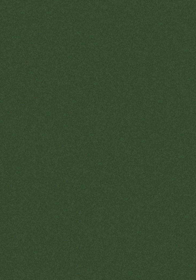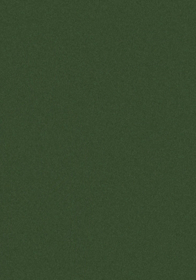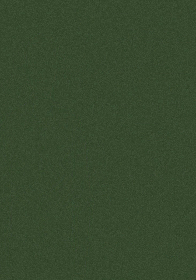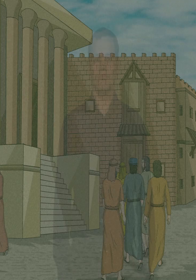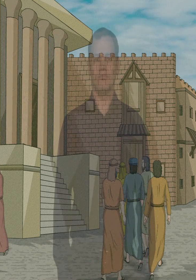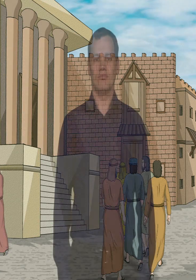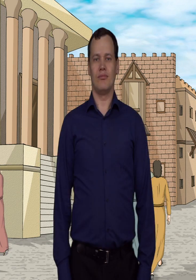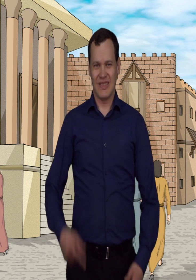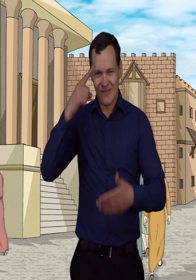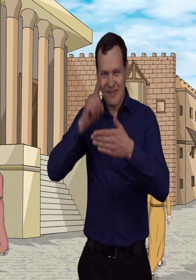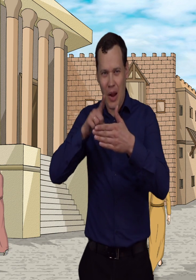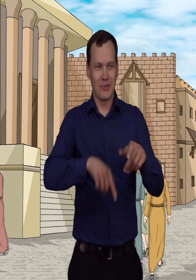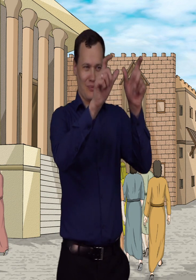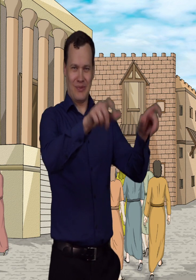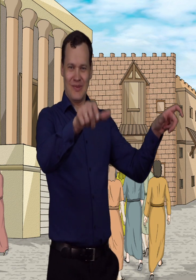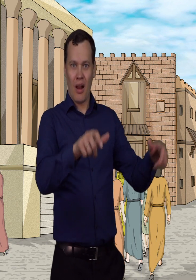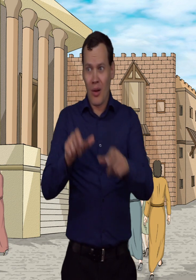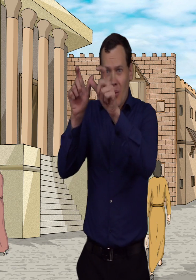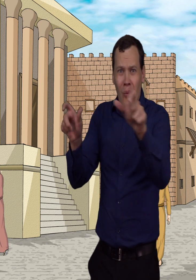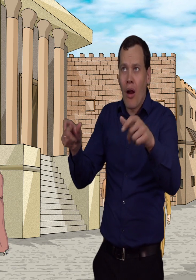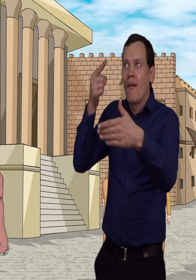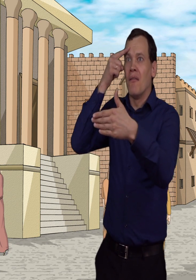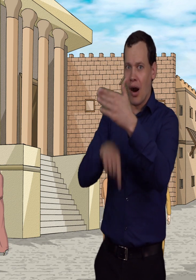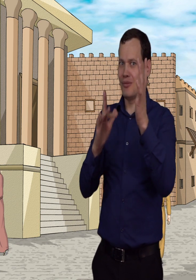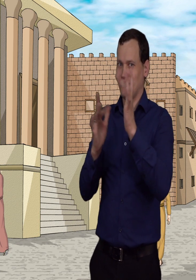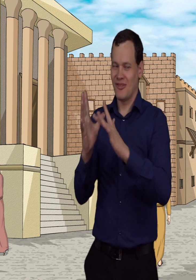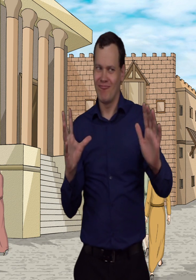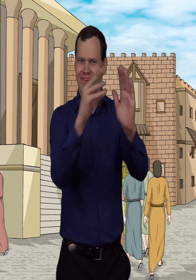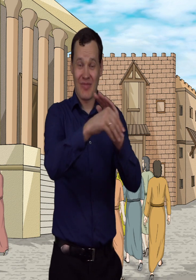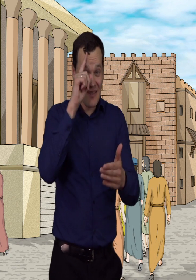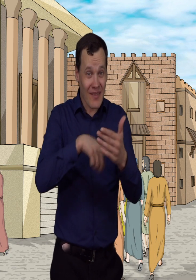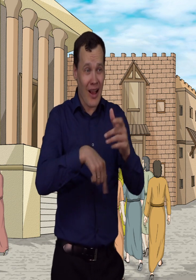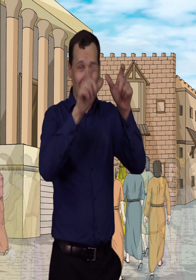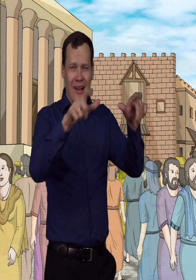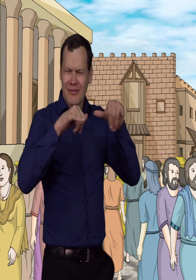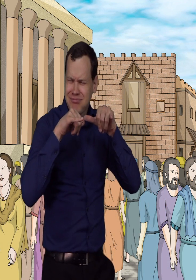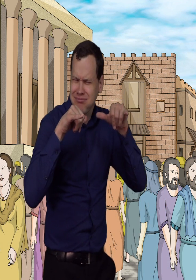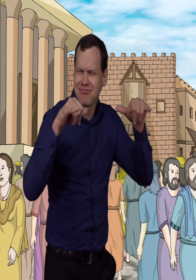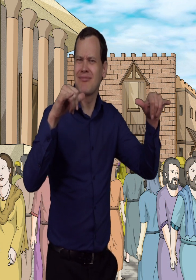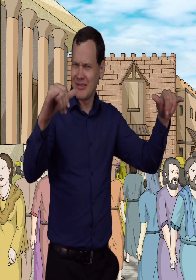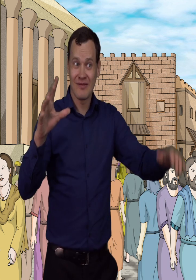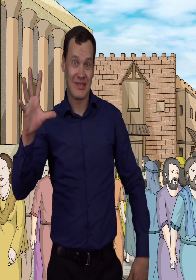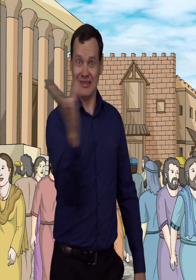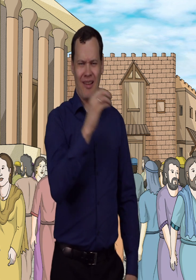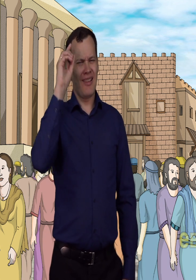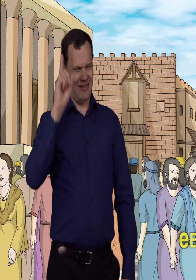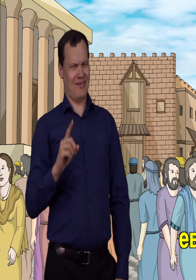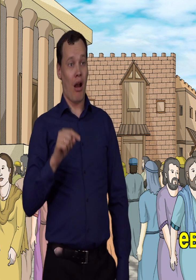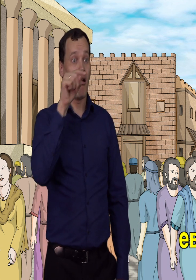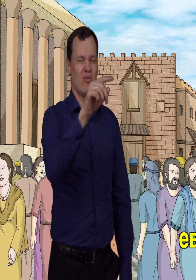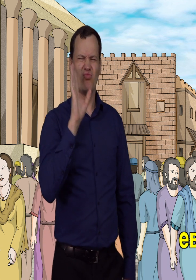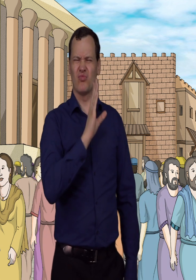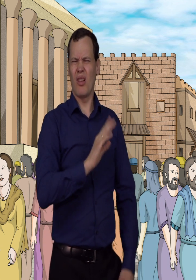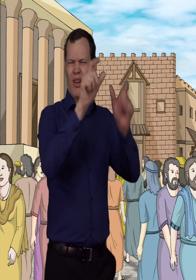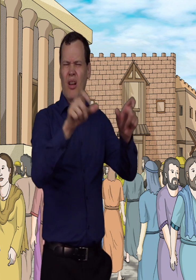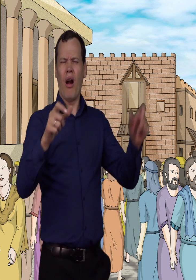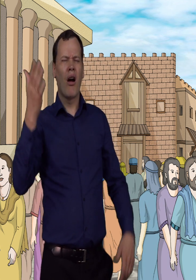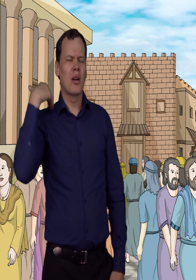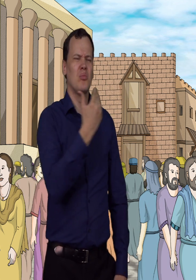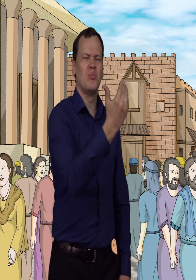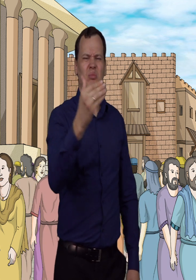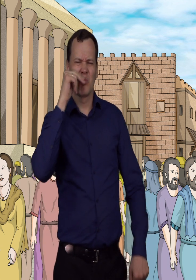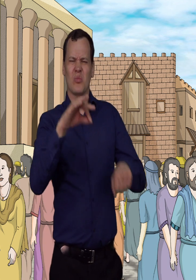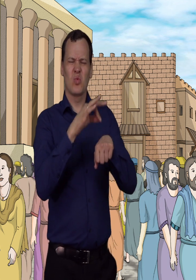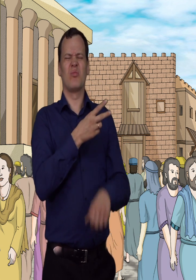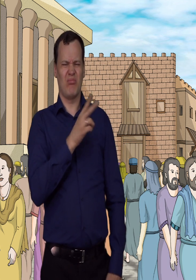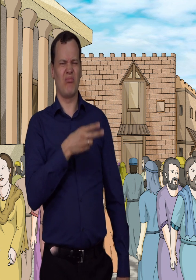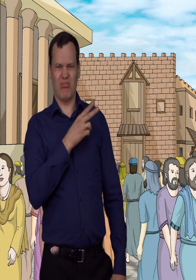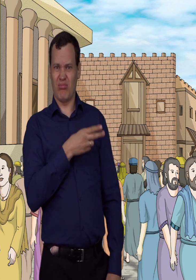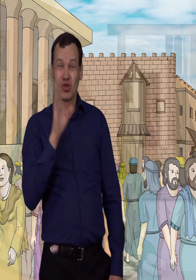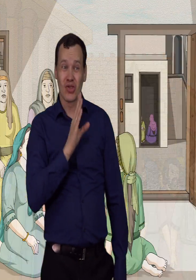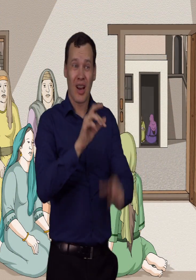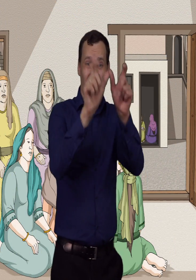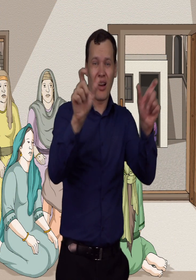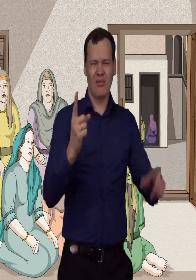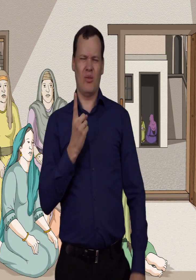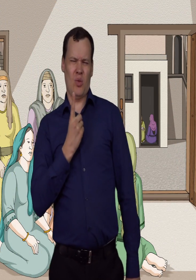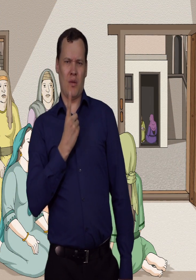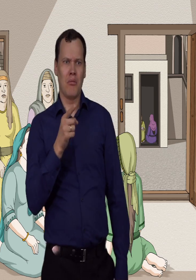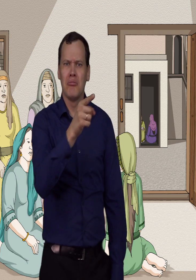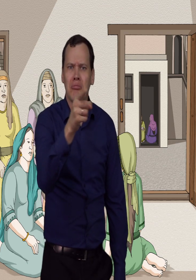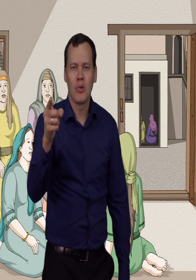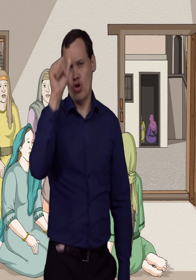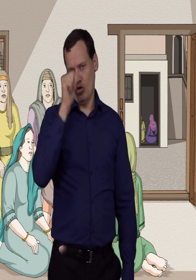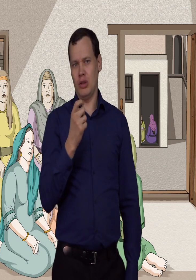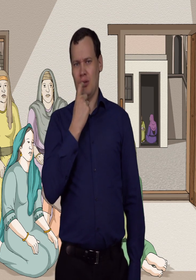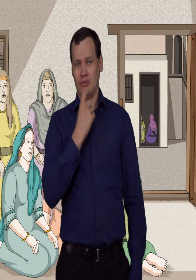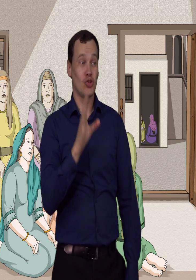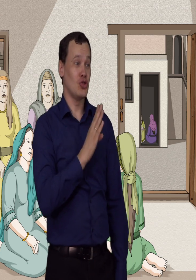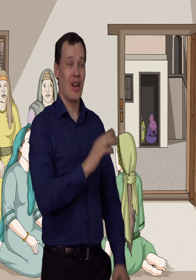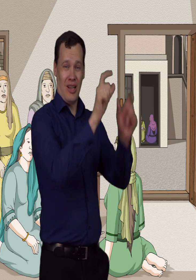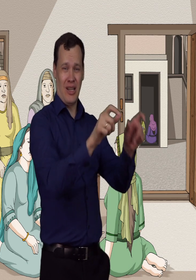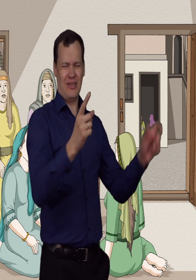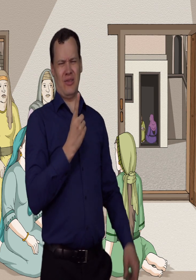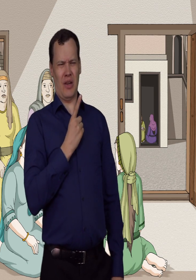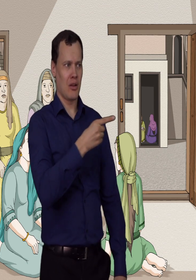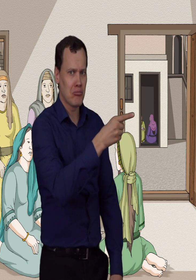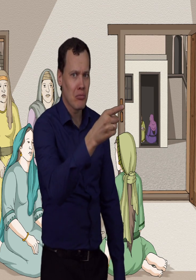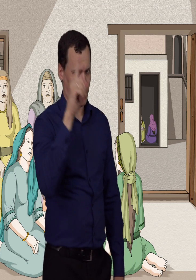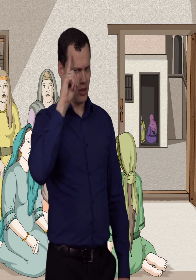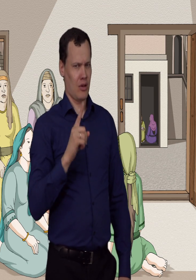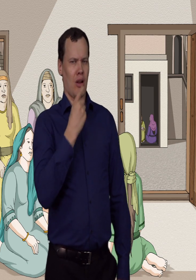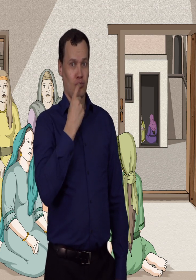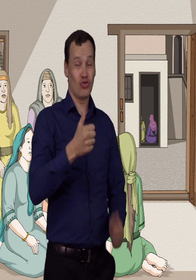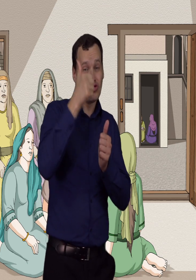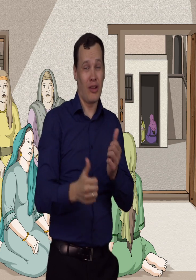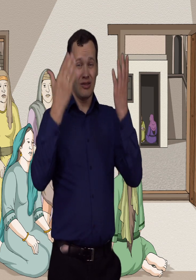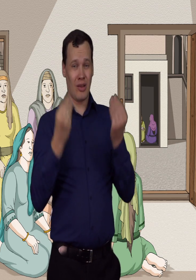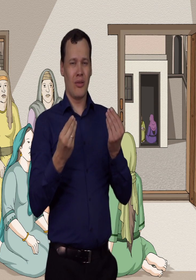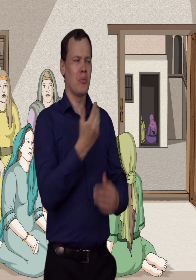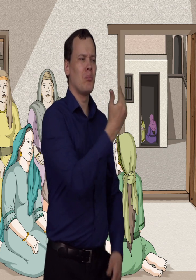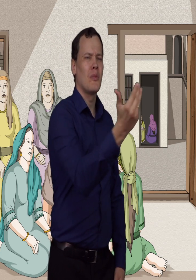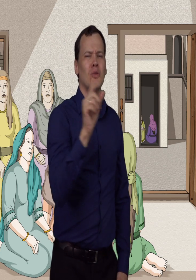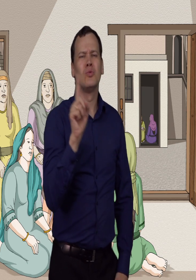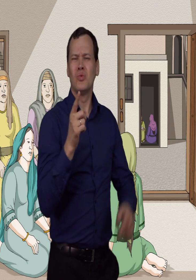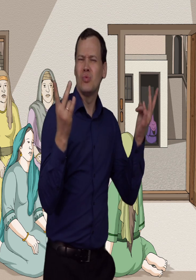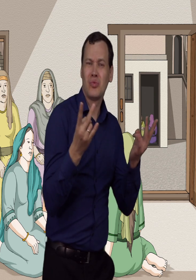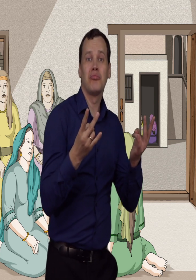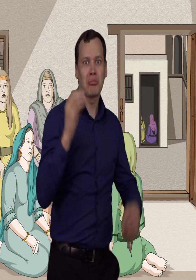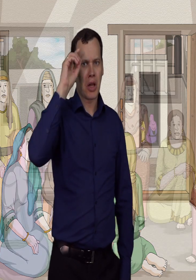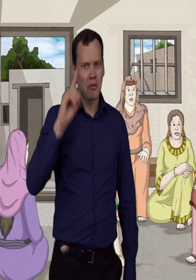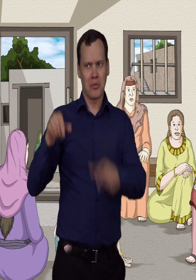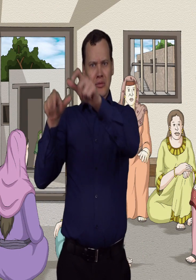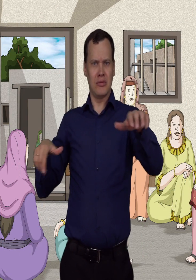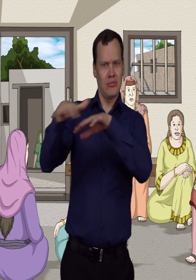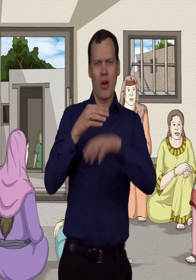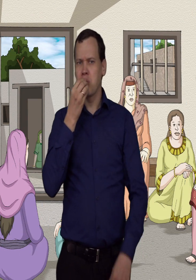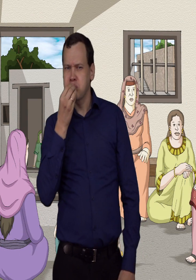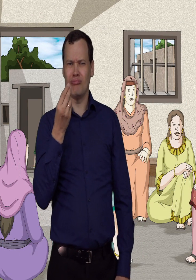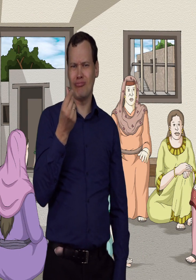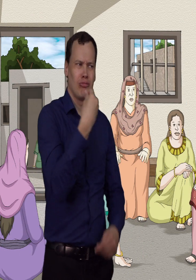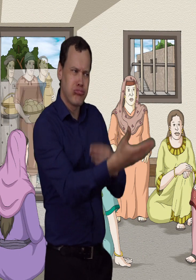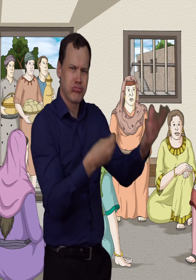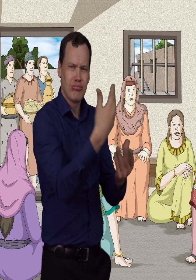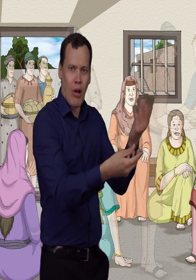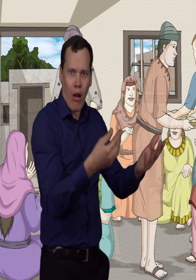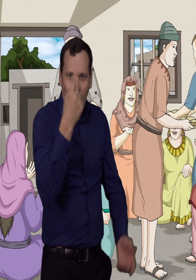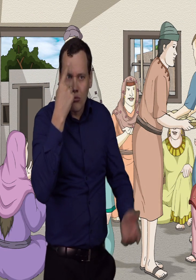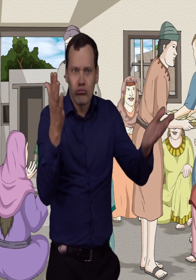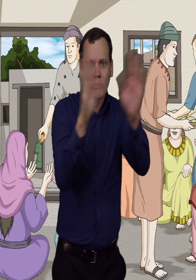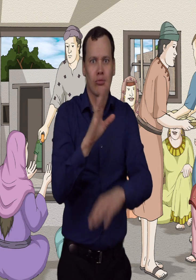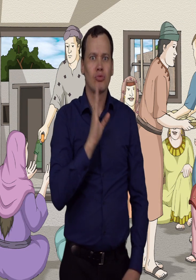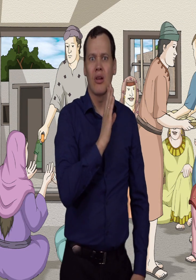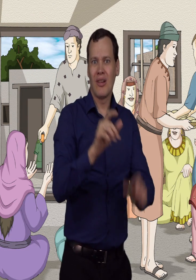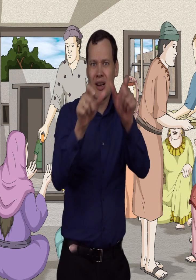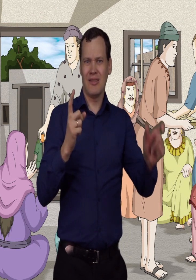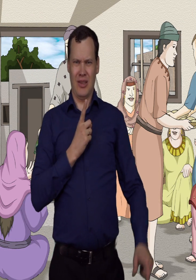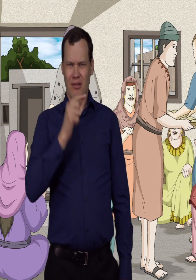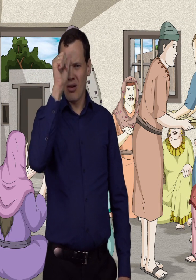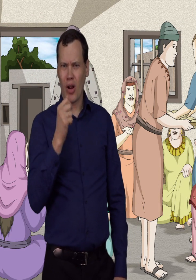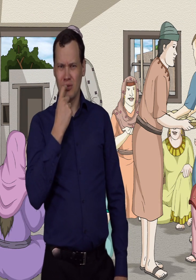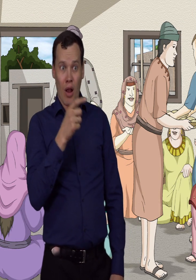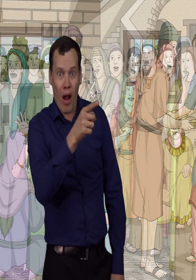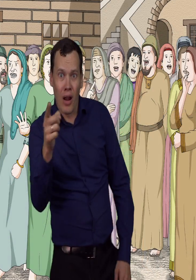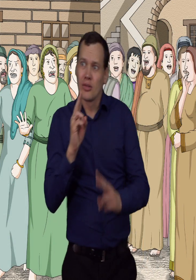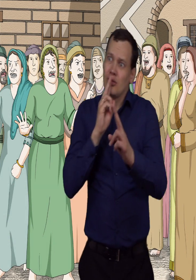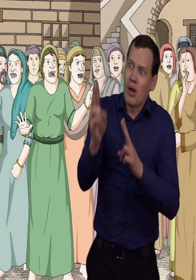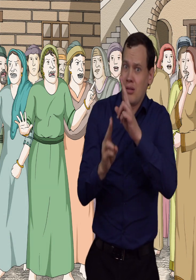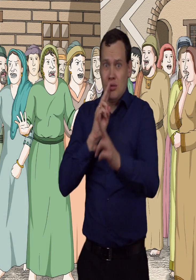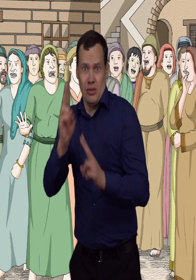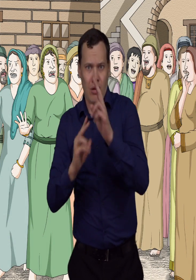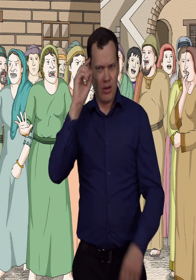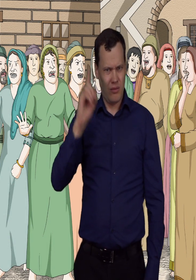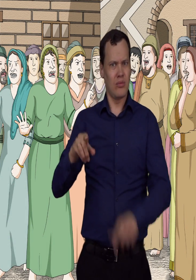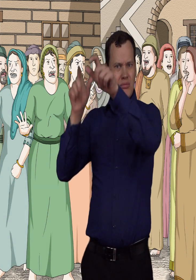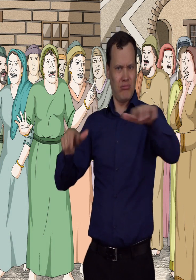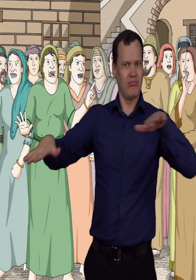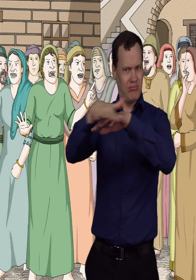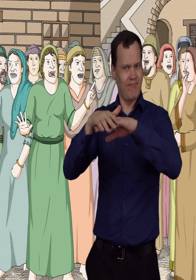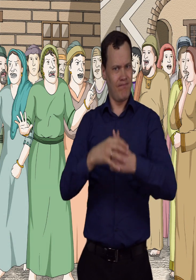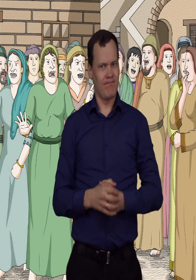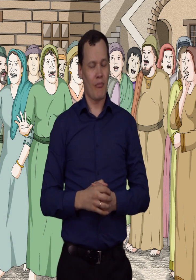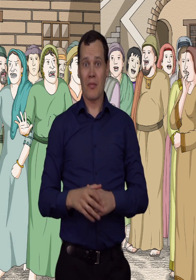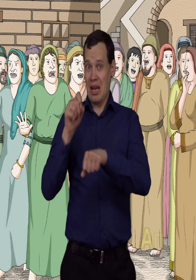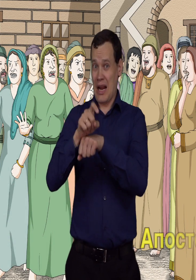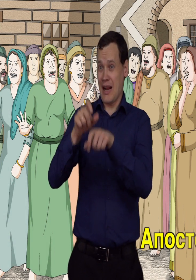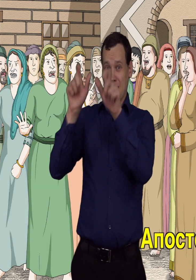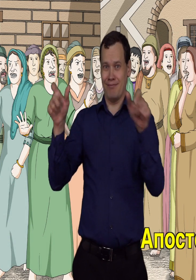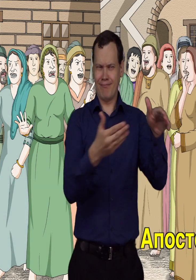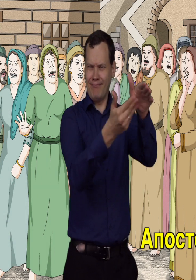In those days when the disciples were increasing in number, the Grecian Jews among them began to grumble against the Hebraic Jews because their widows were being overlooked in the daily distribution of food.